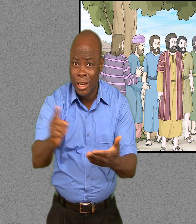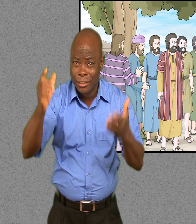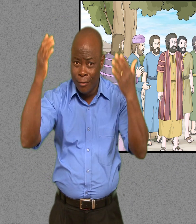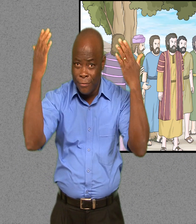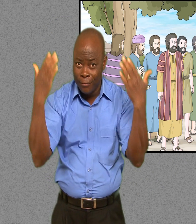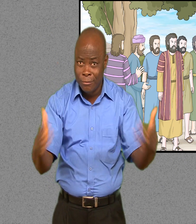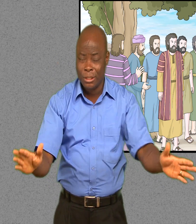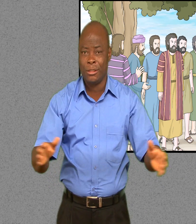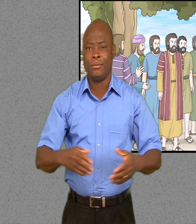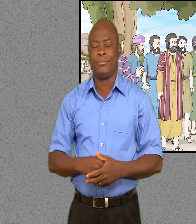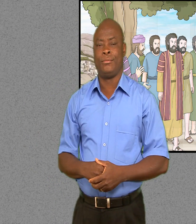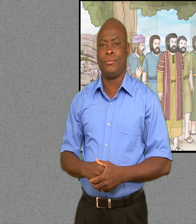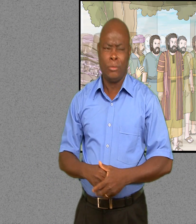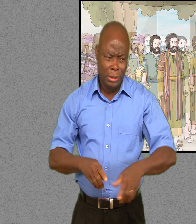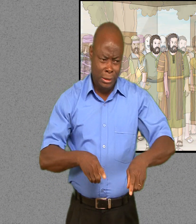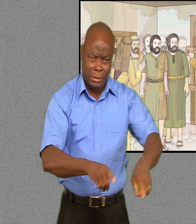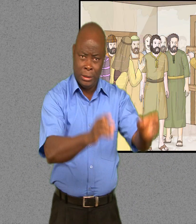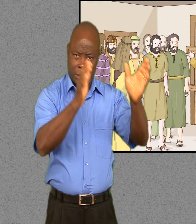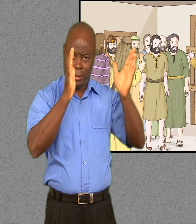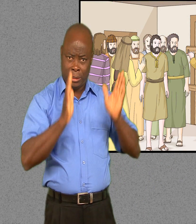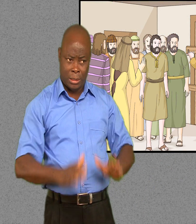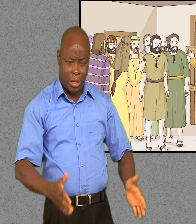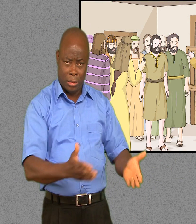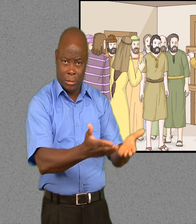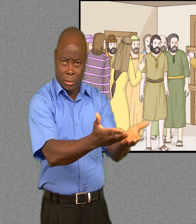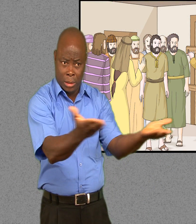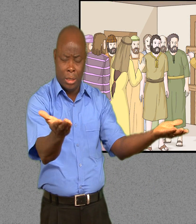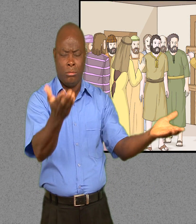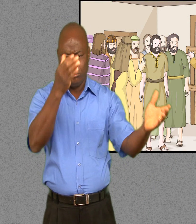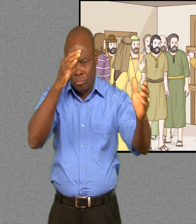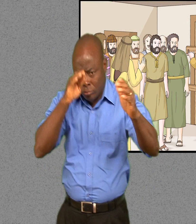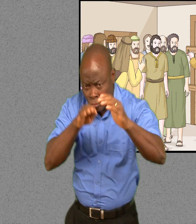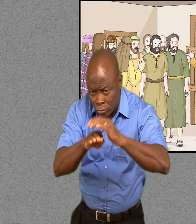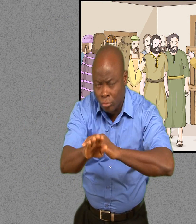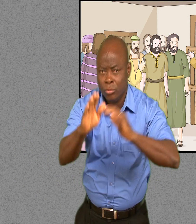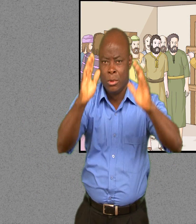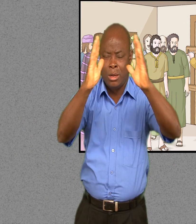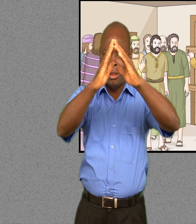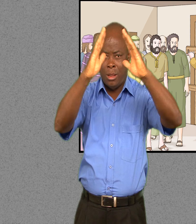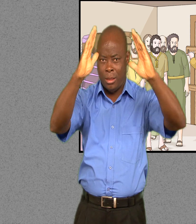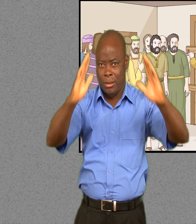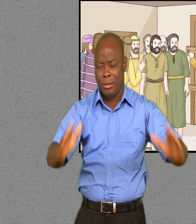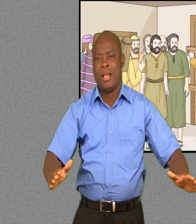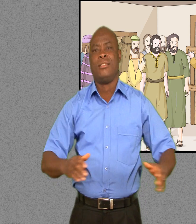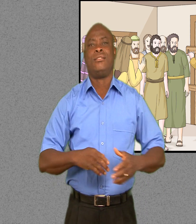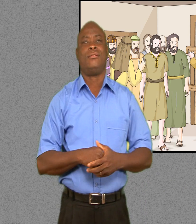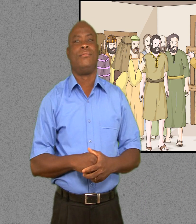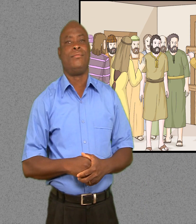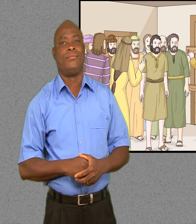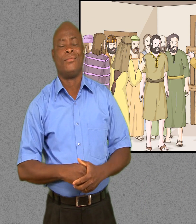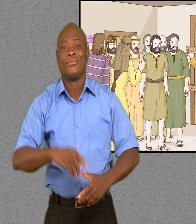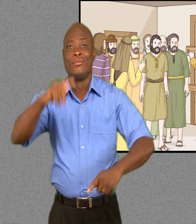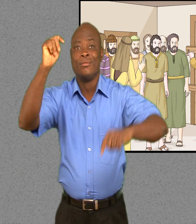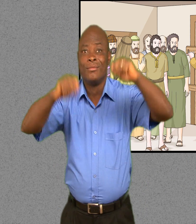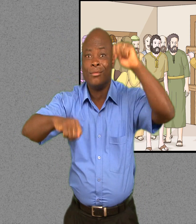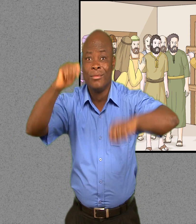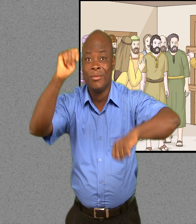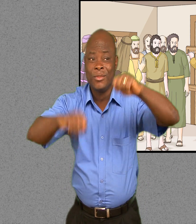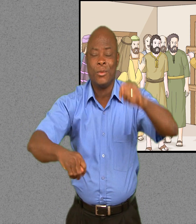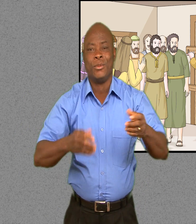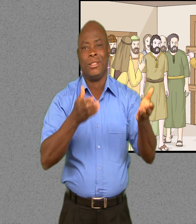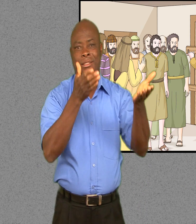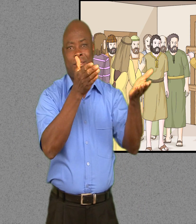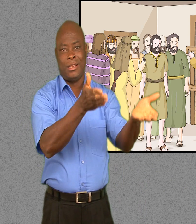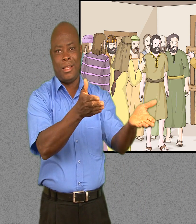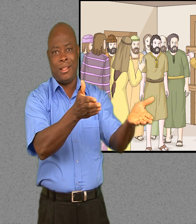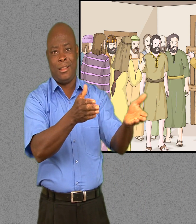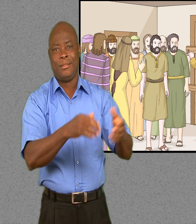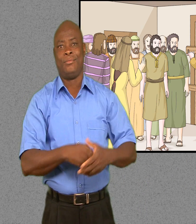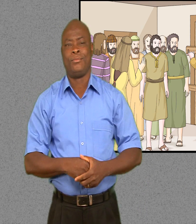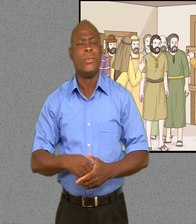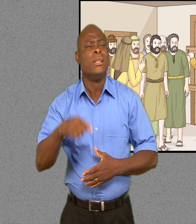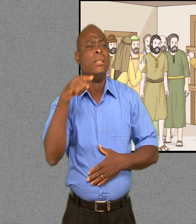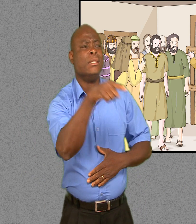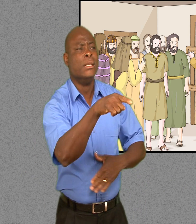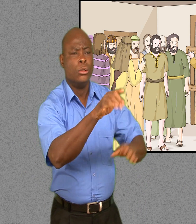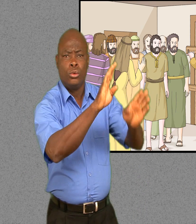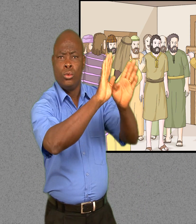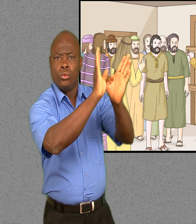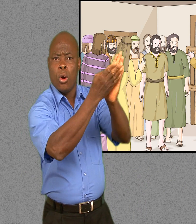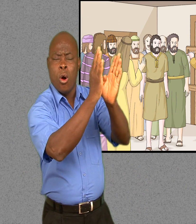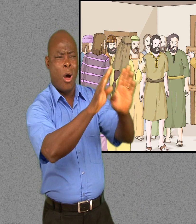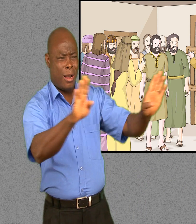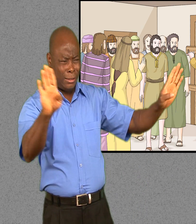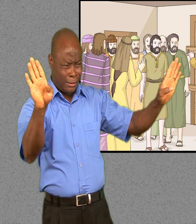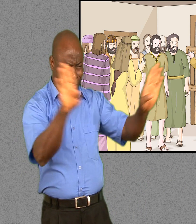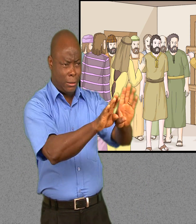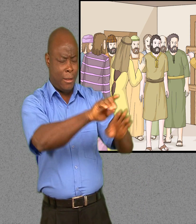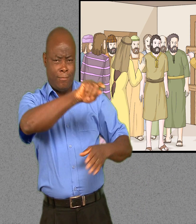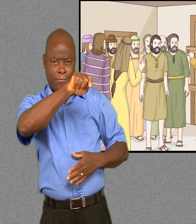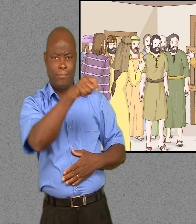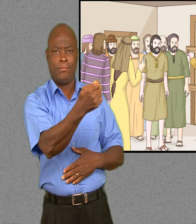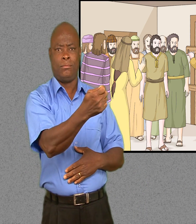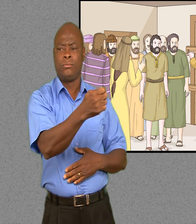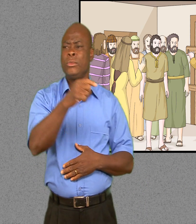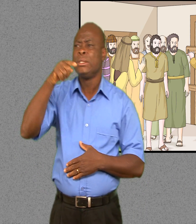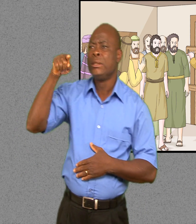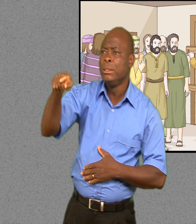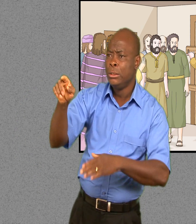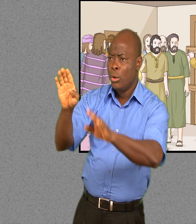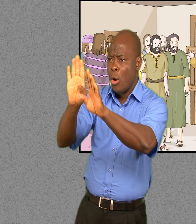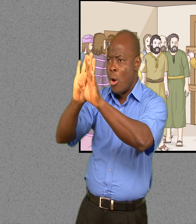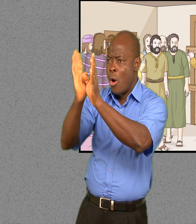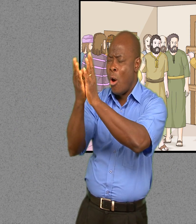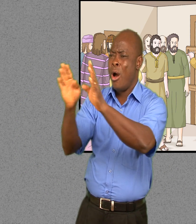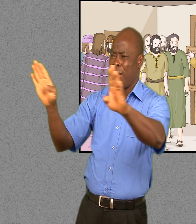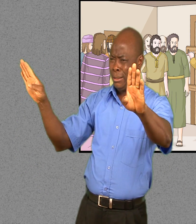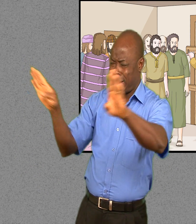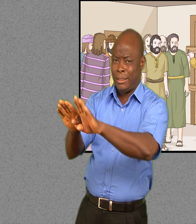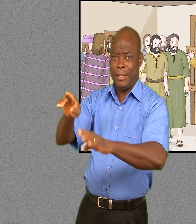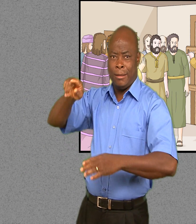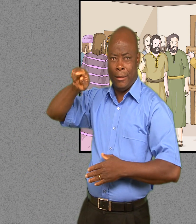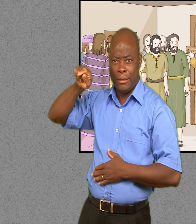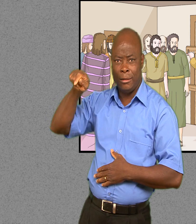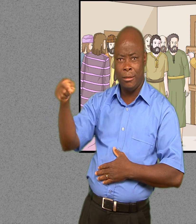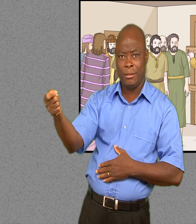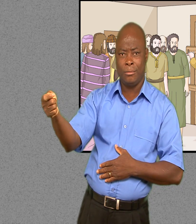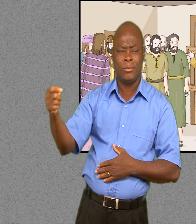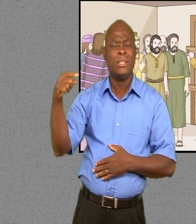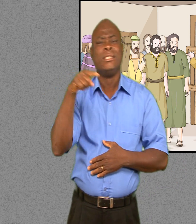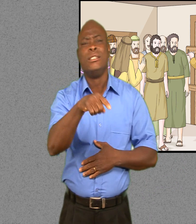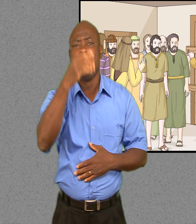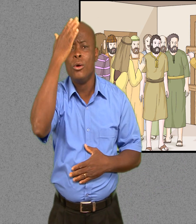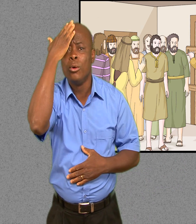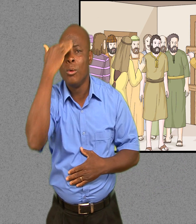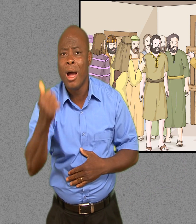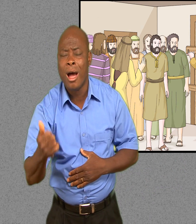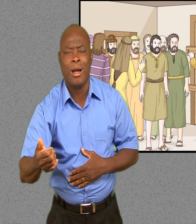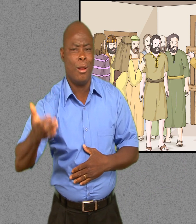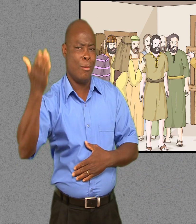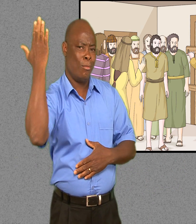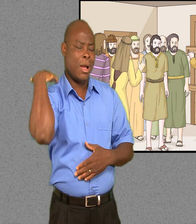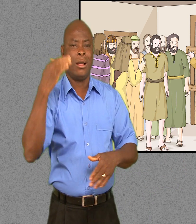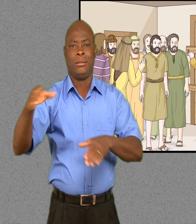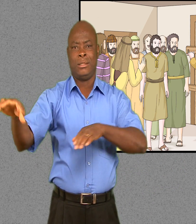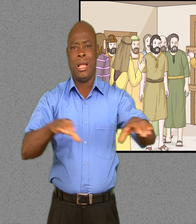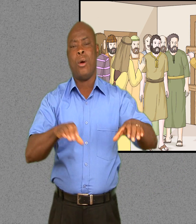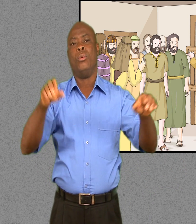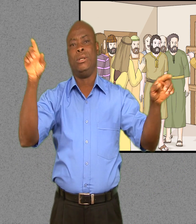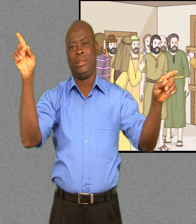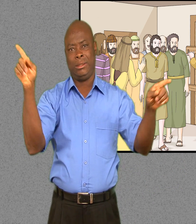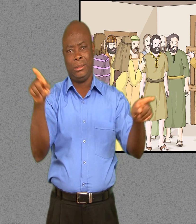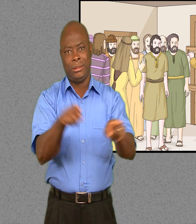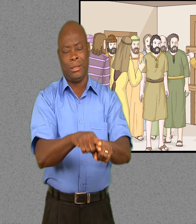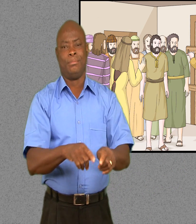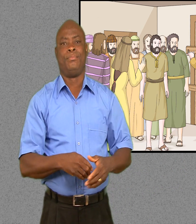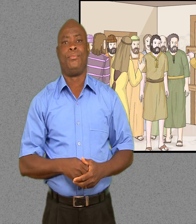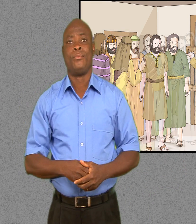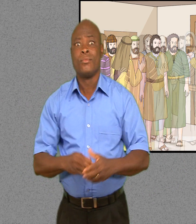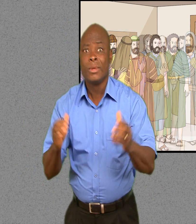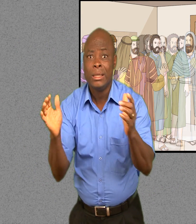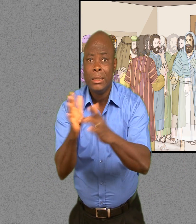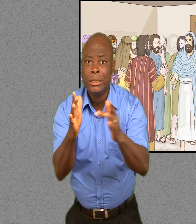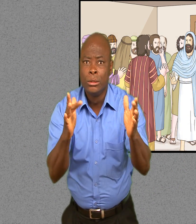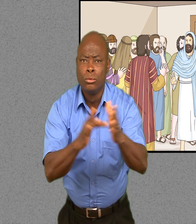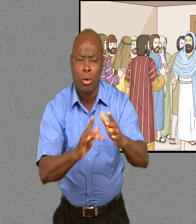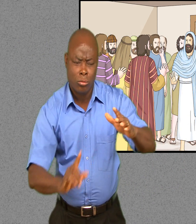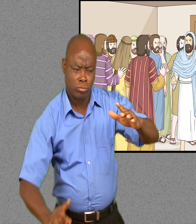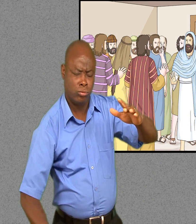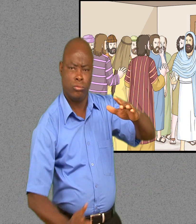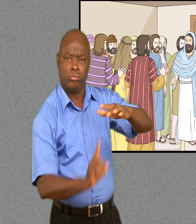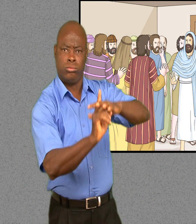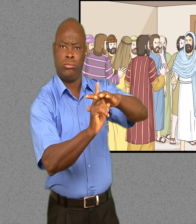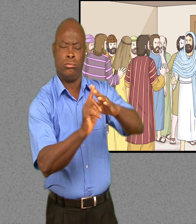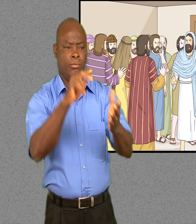Eight days later, His disciples were once again inside with the doors locked, and Thomas was with them.